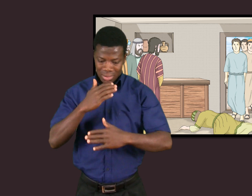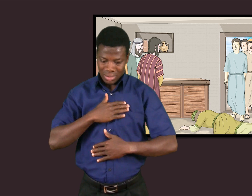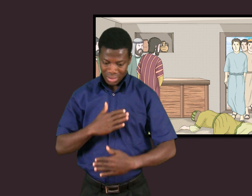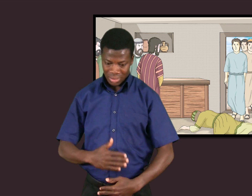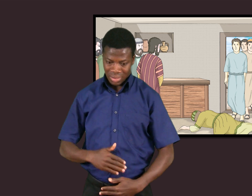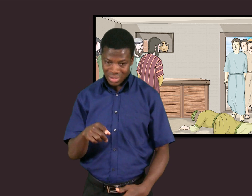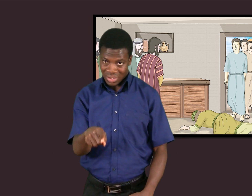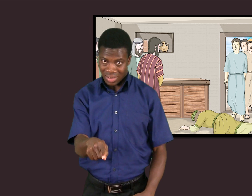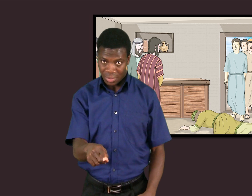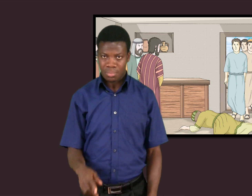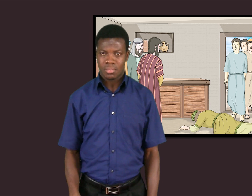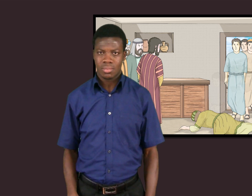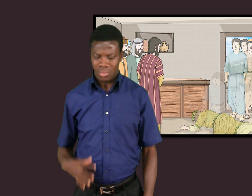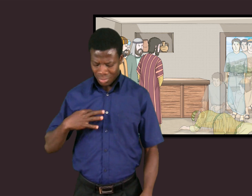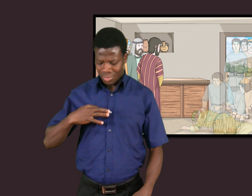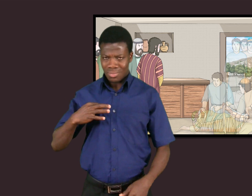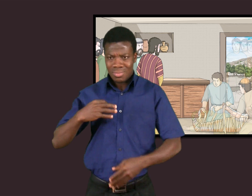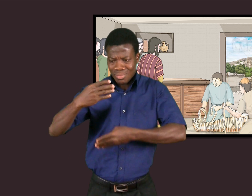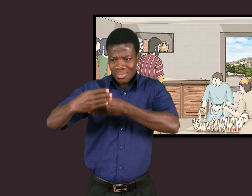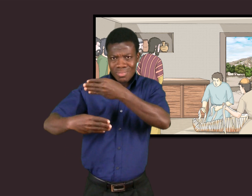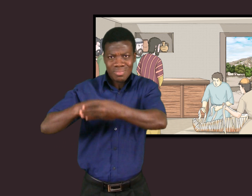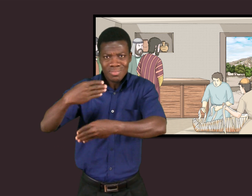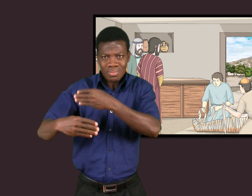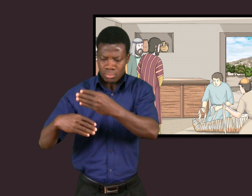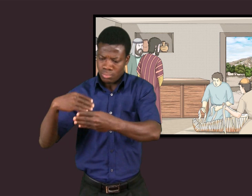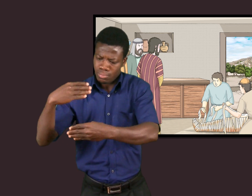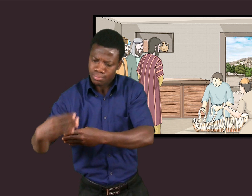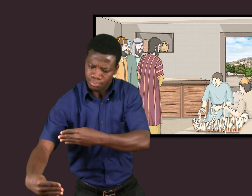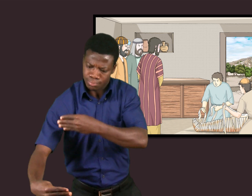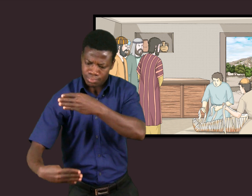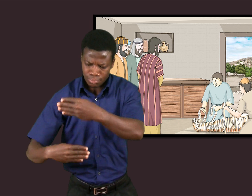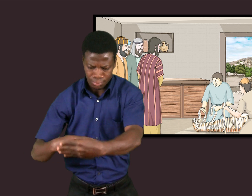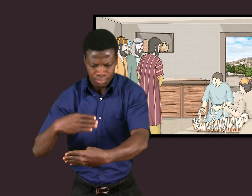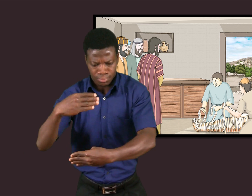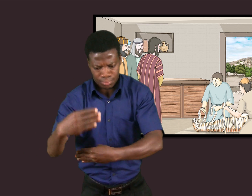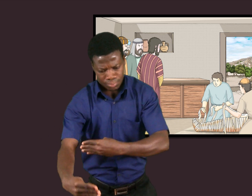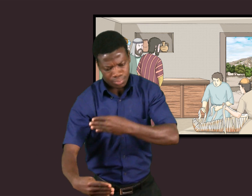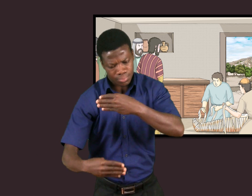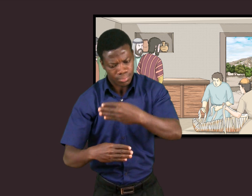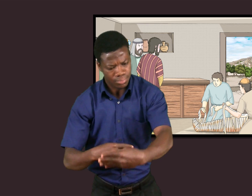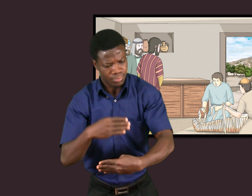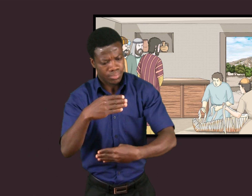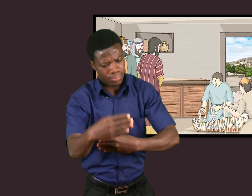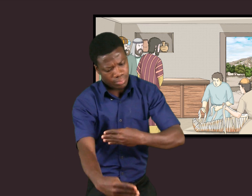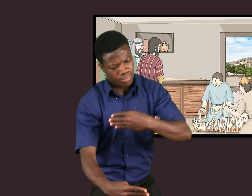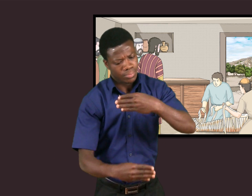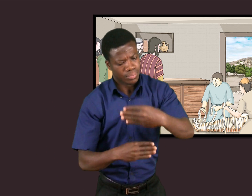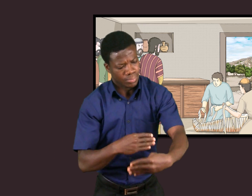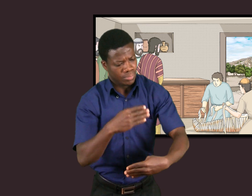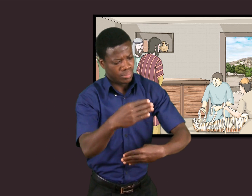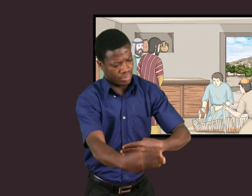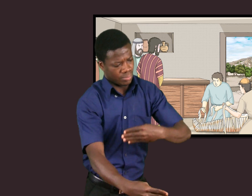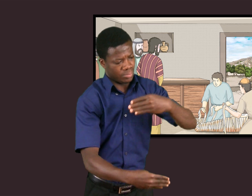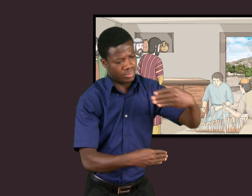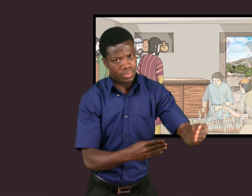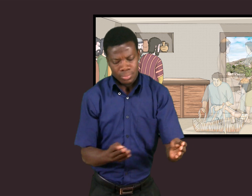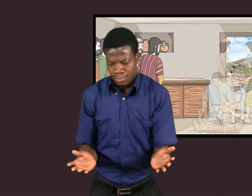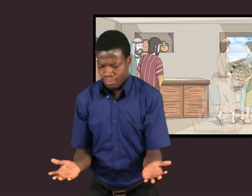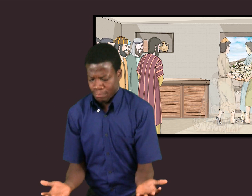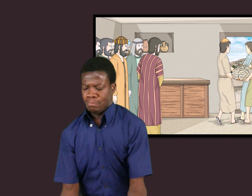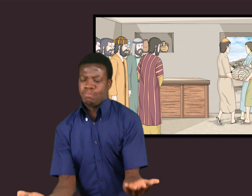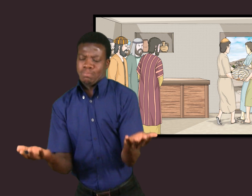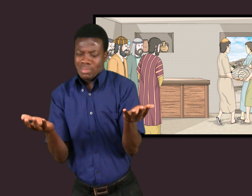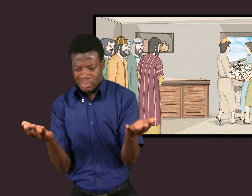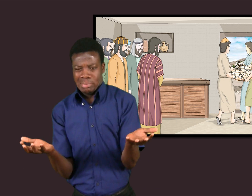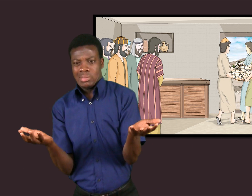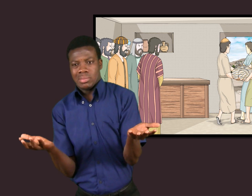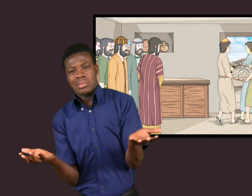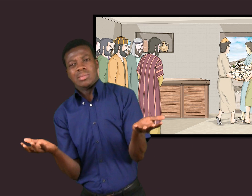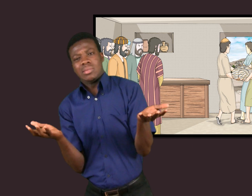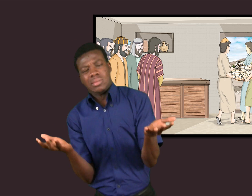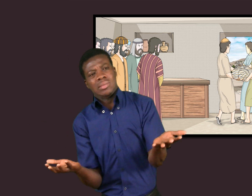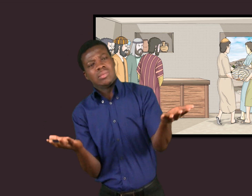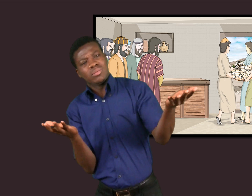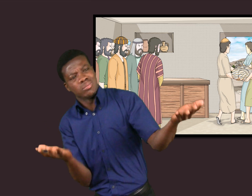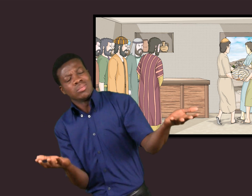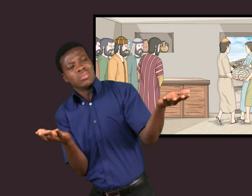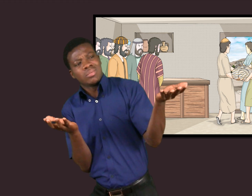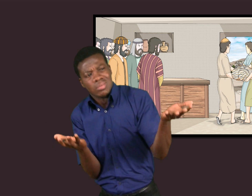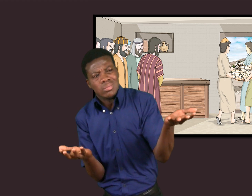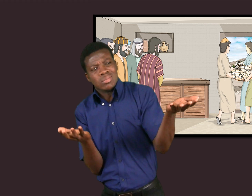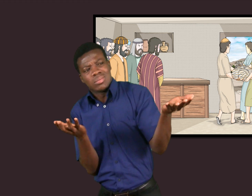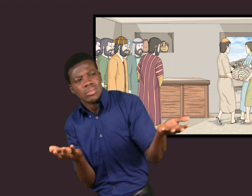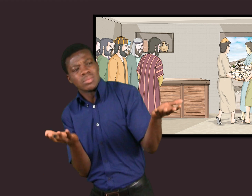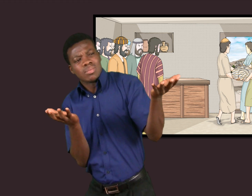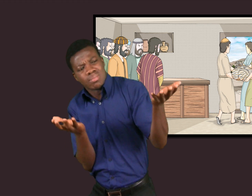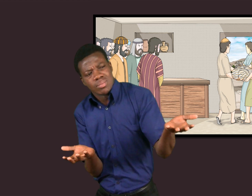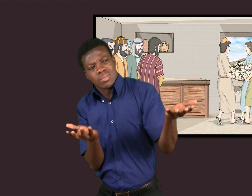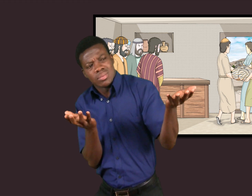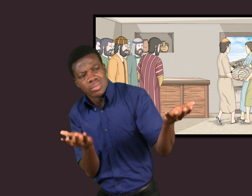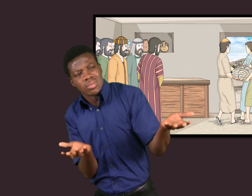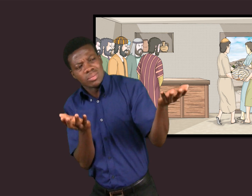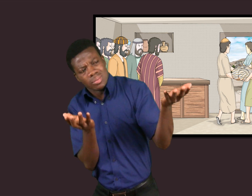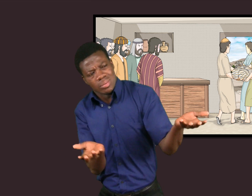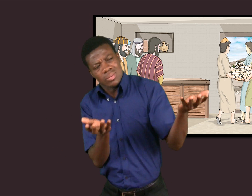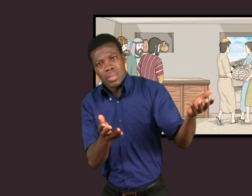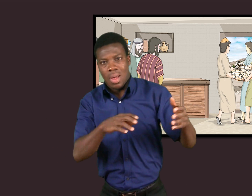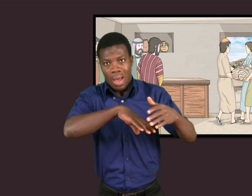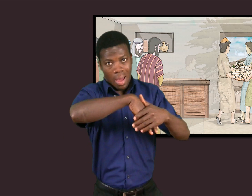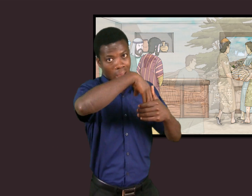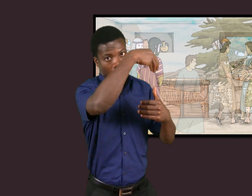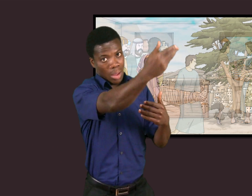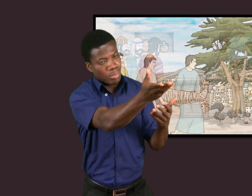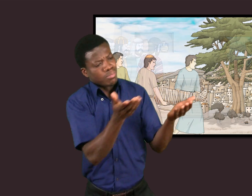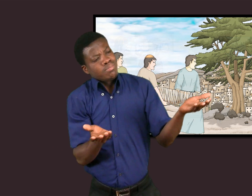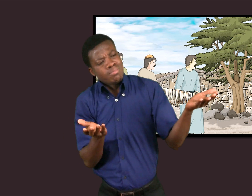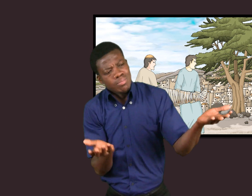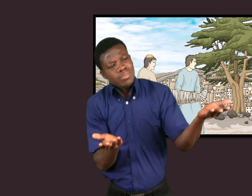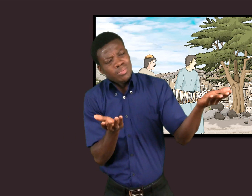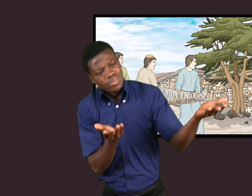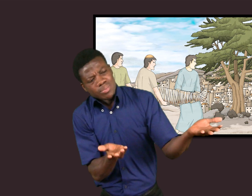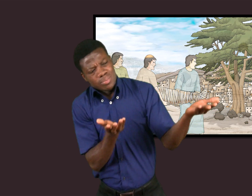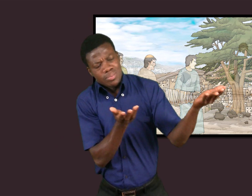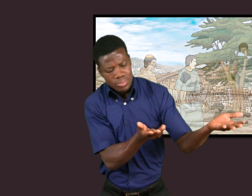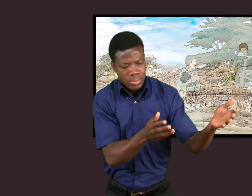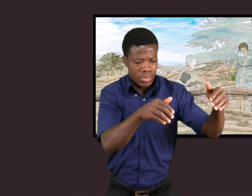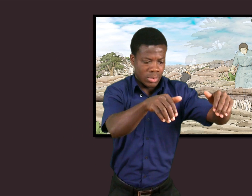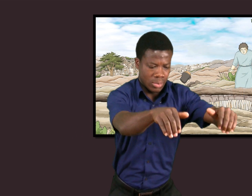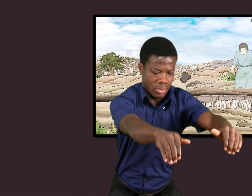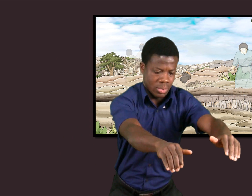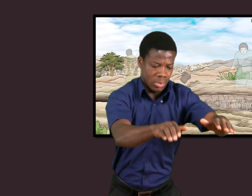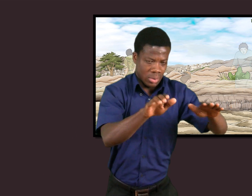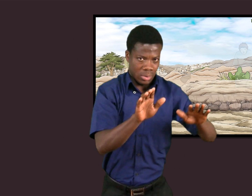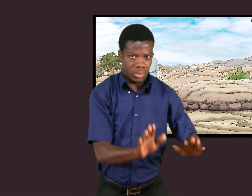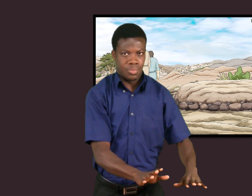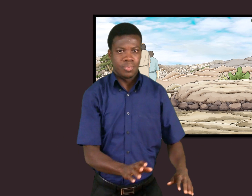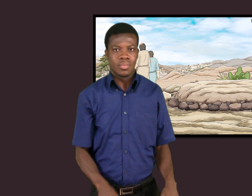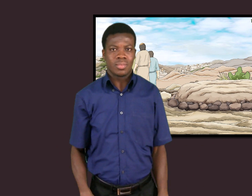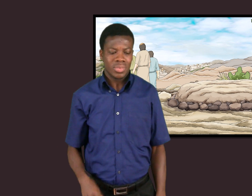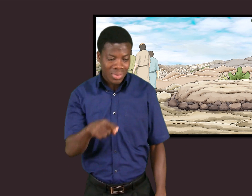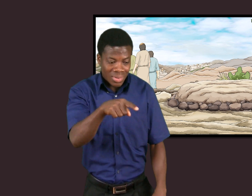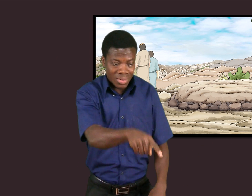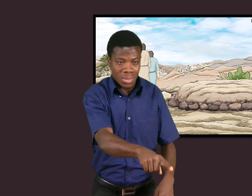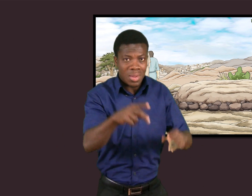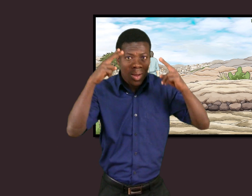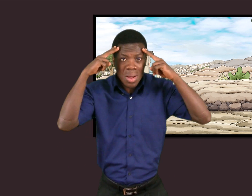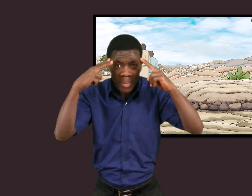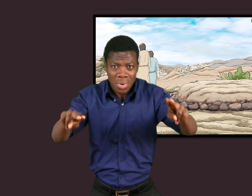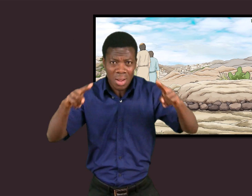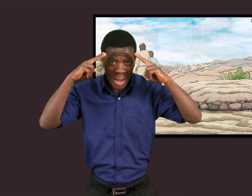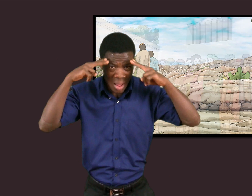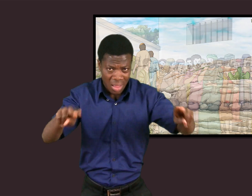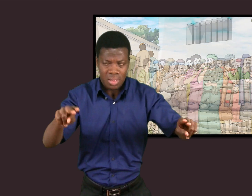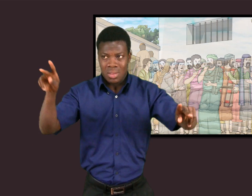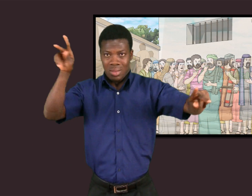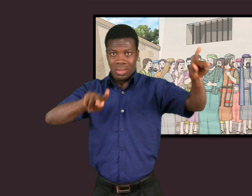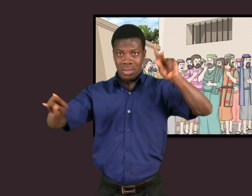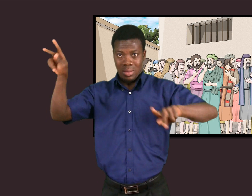And great fear came over all who heard what had happened.